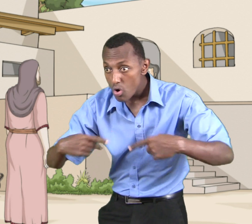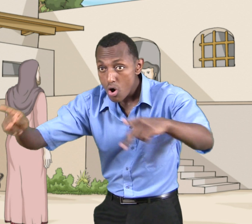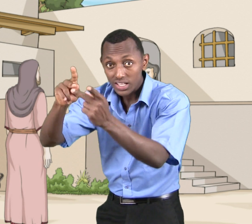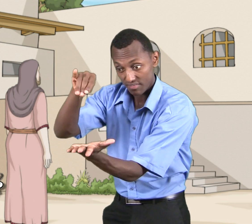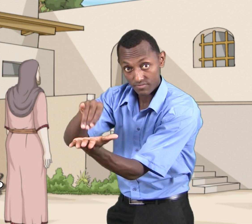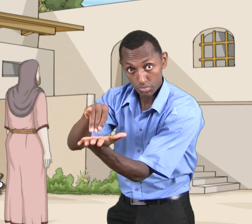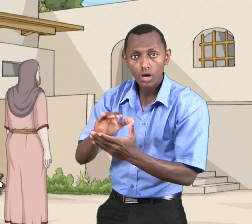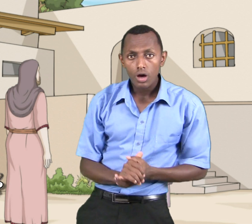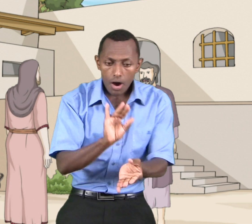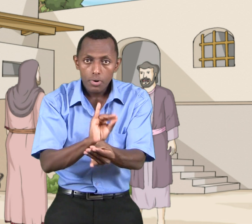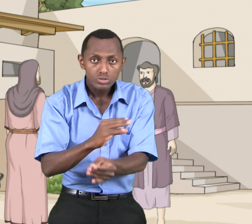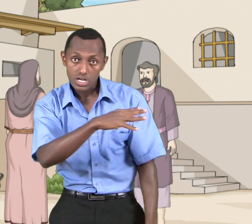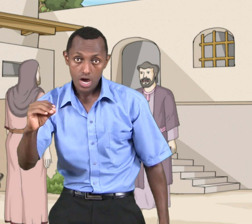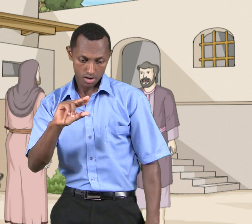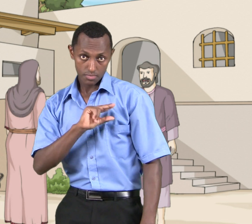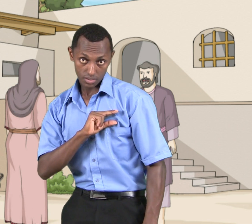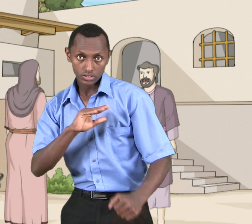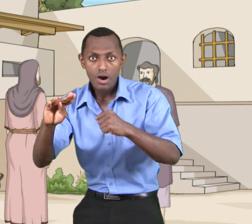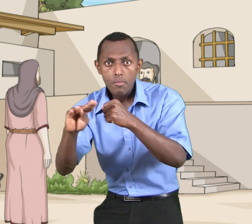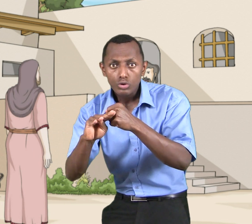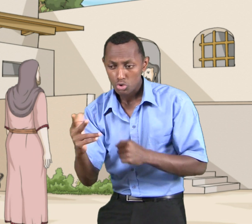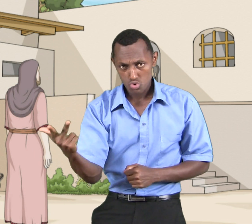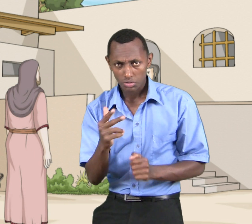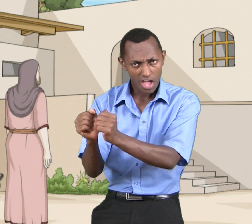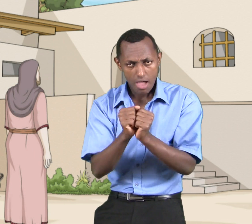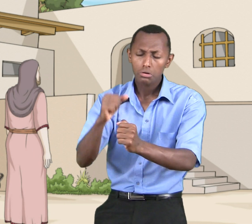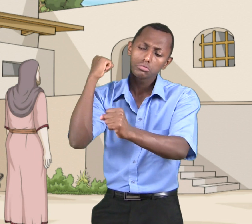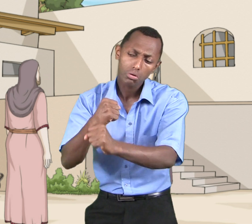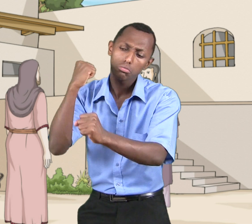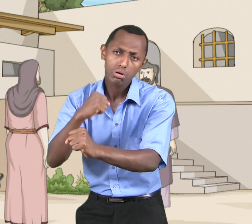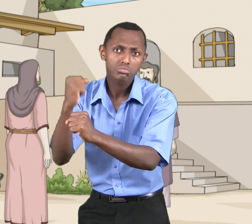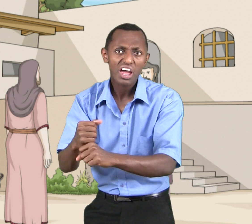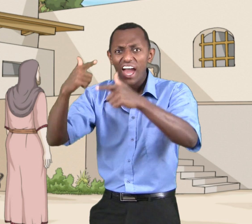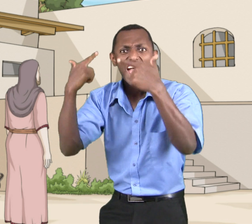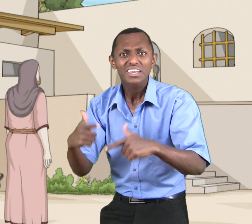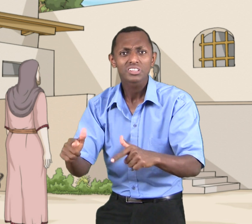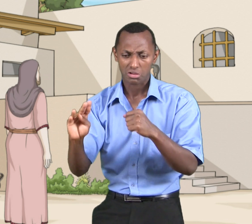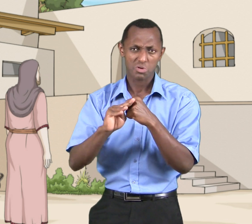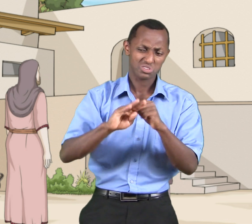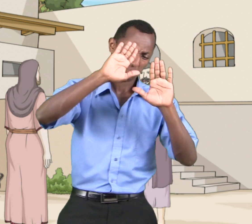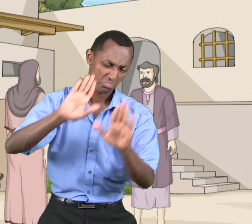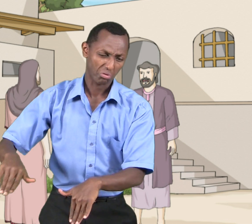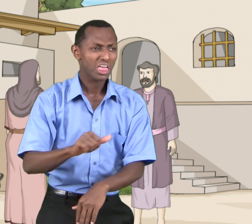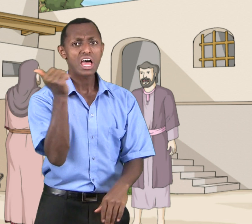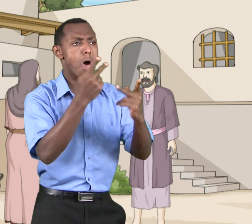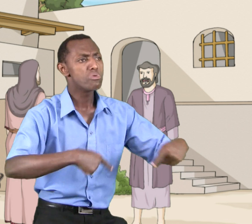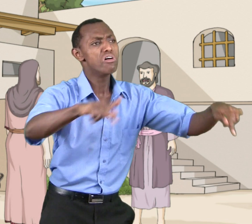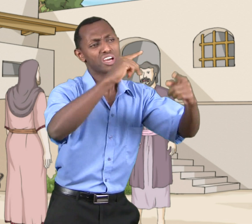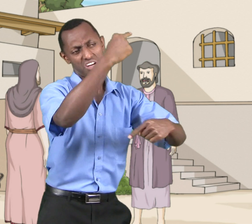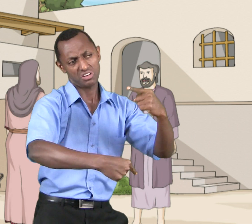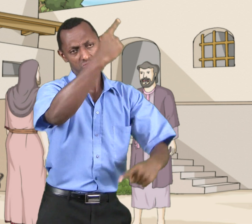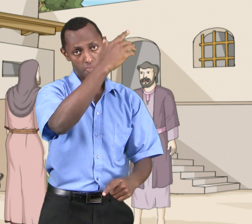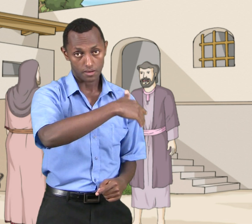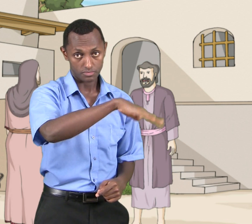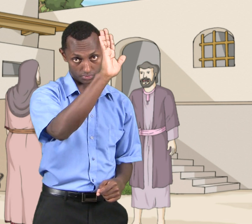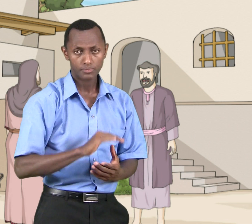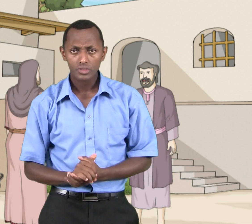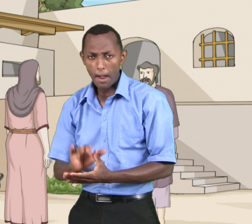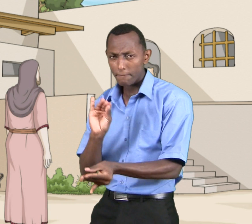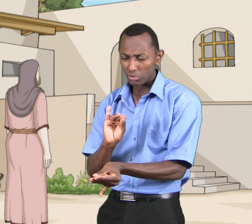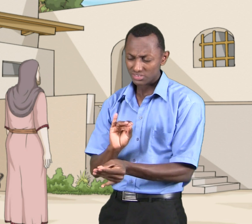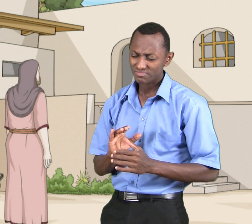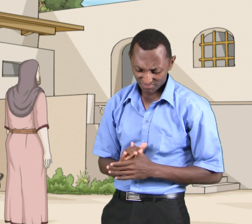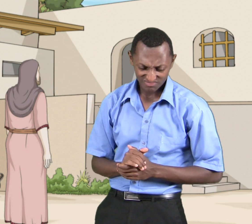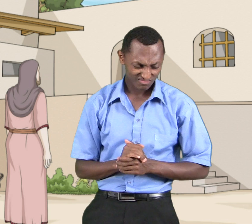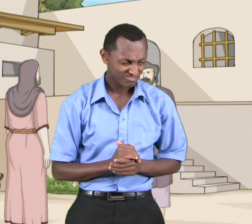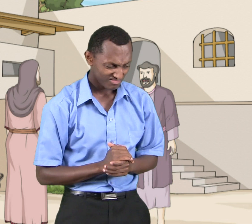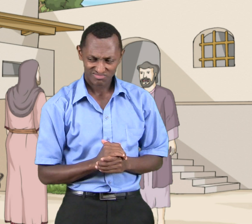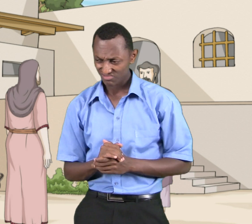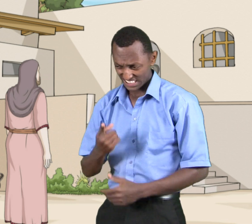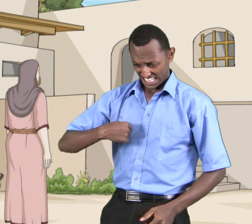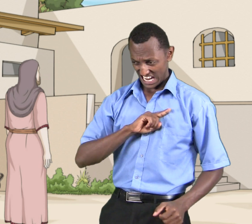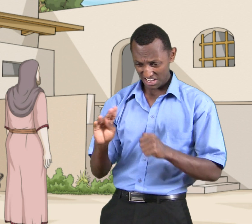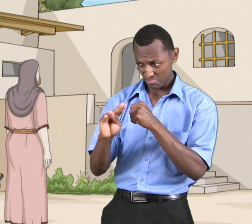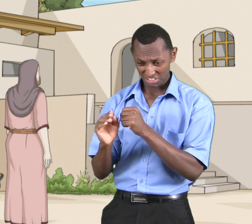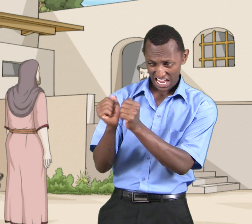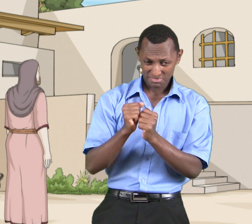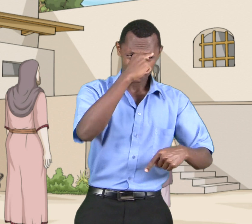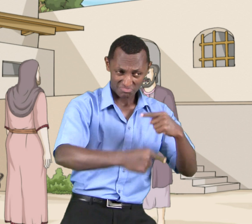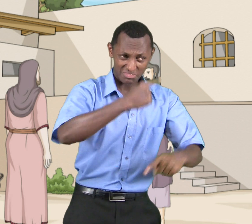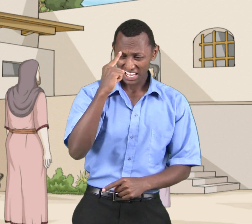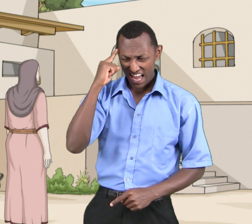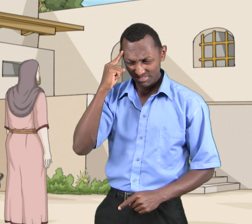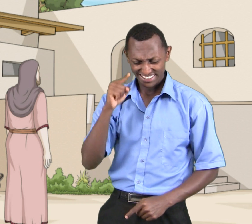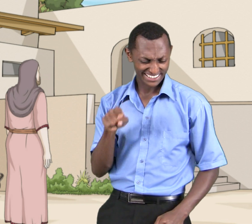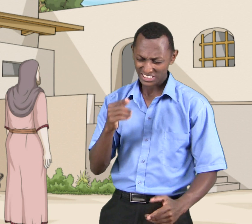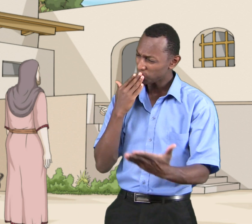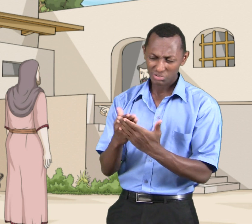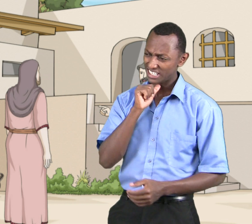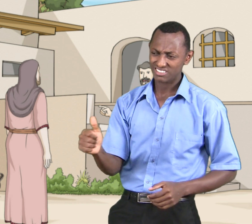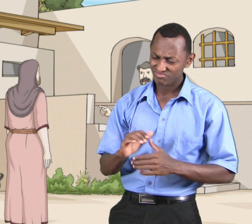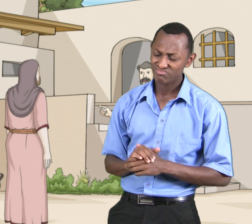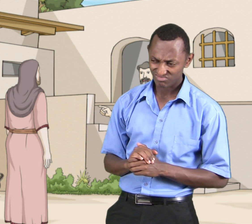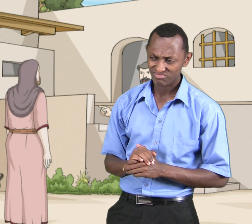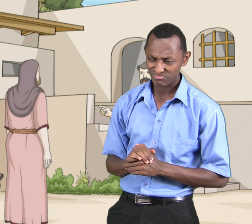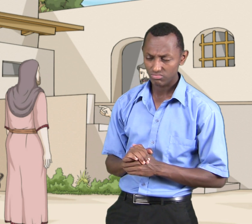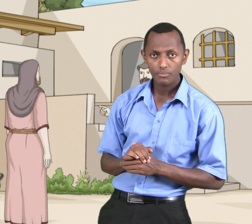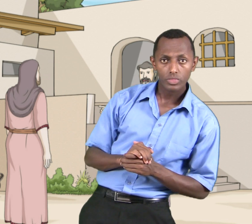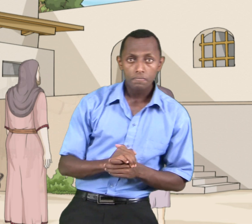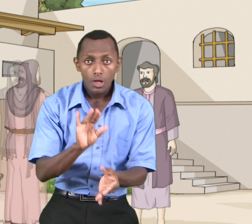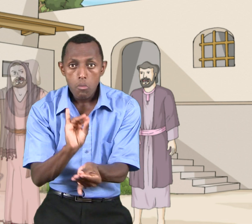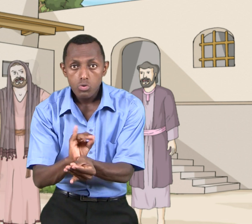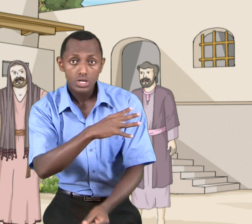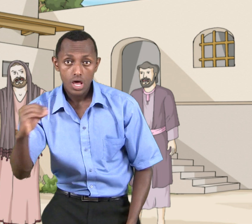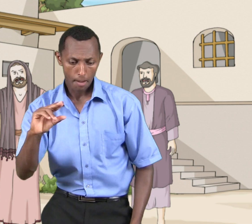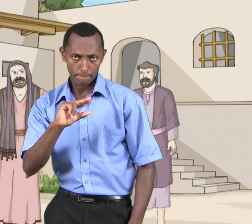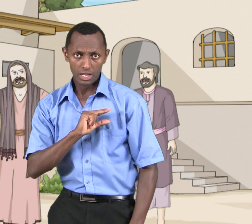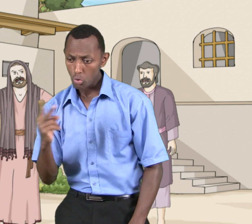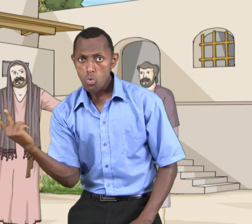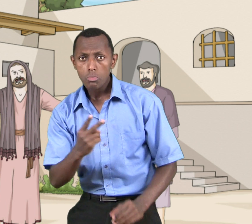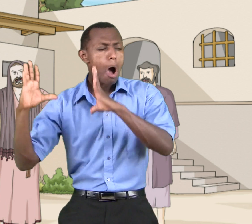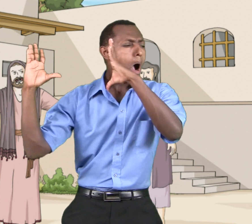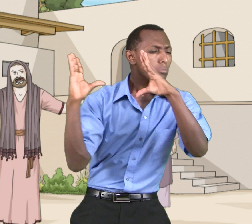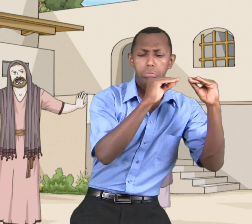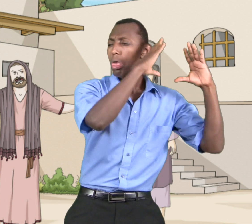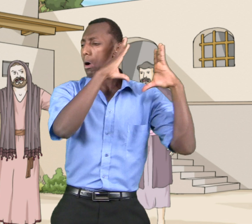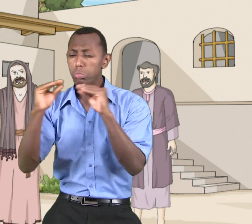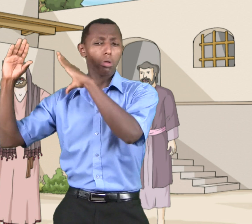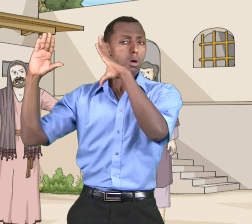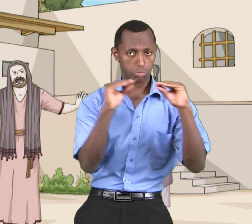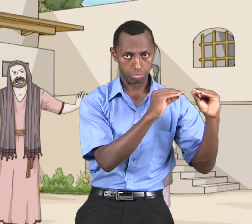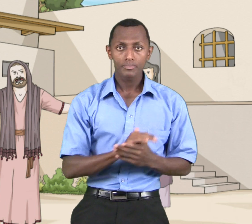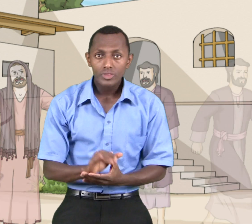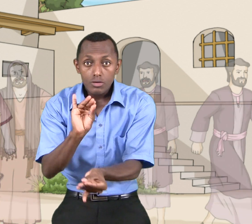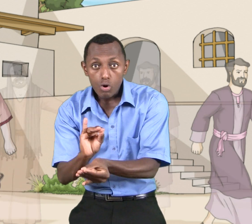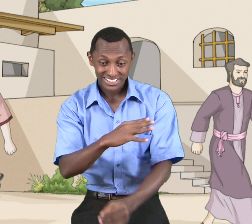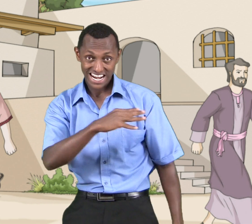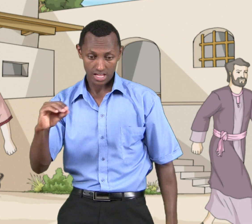But Paul thought it best not to take him, because he had deserted them in Pamphylia and had not accompanied them in the work.